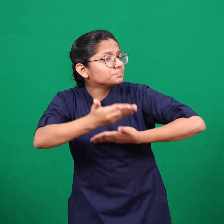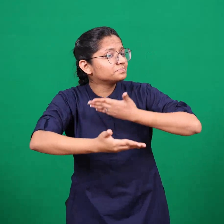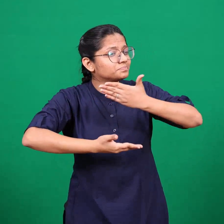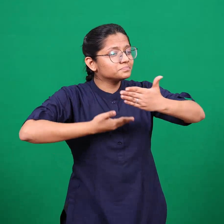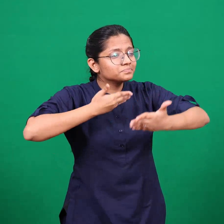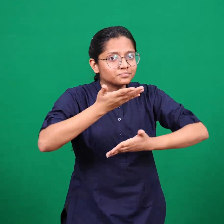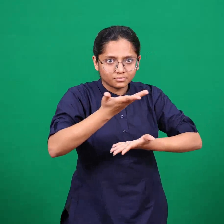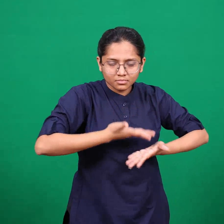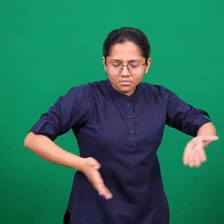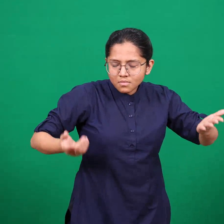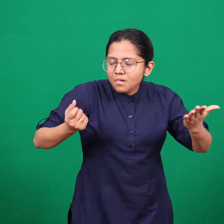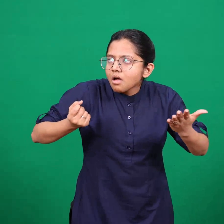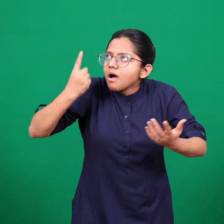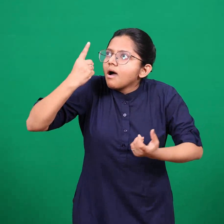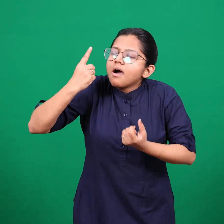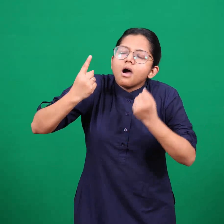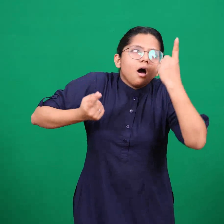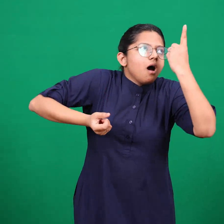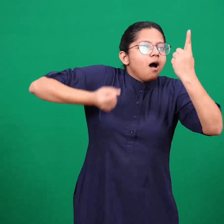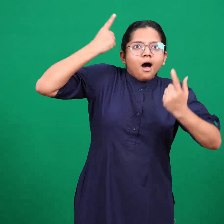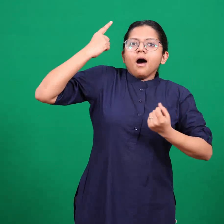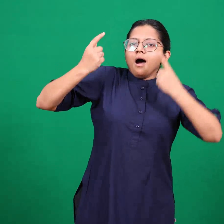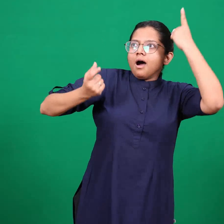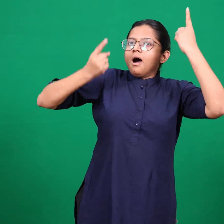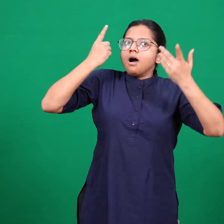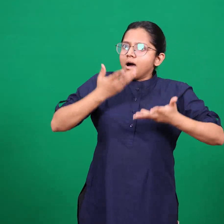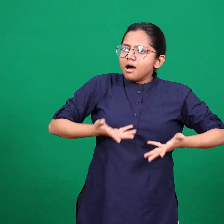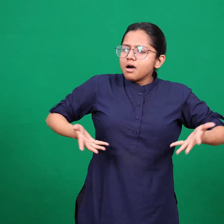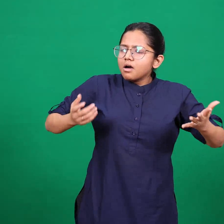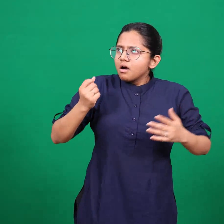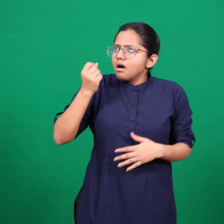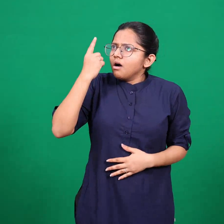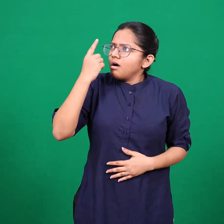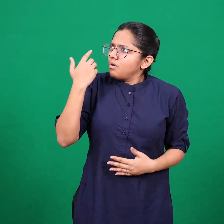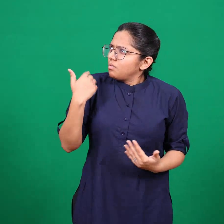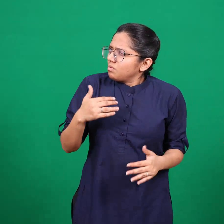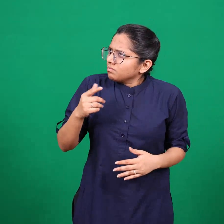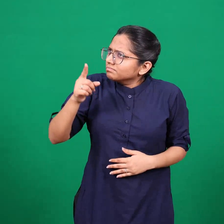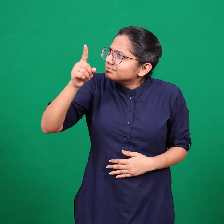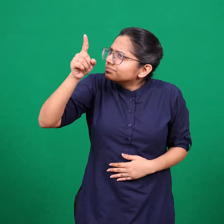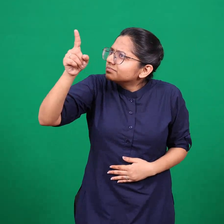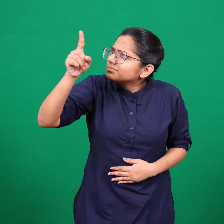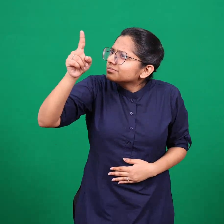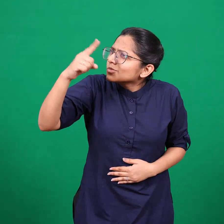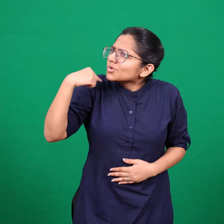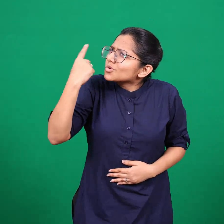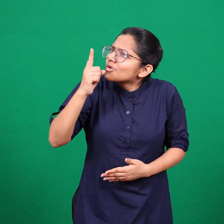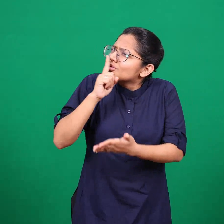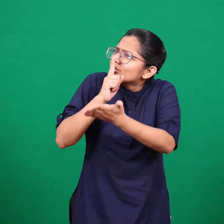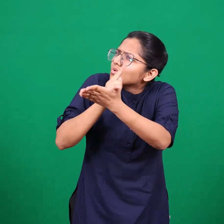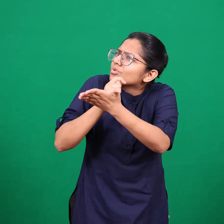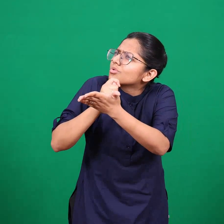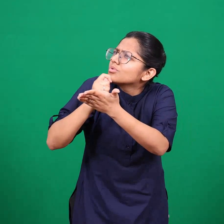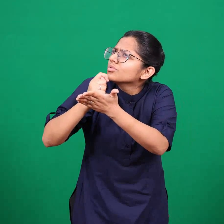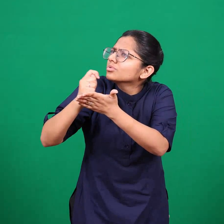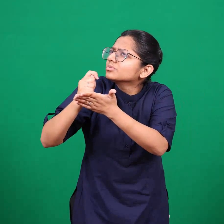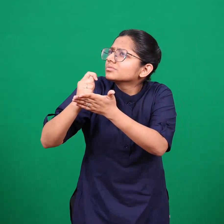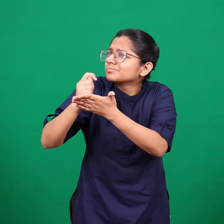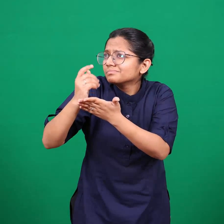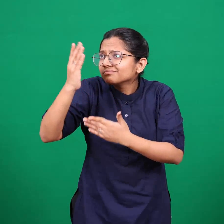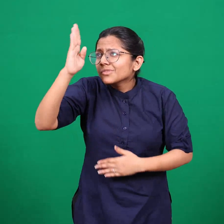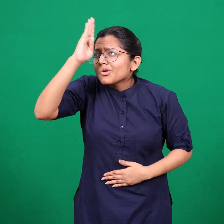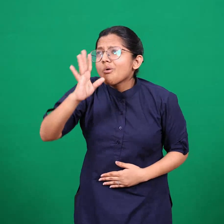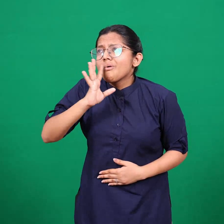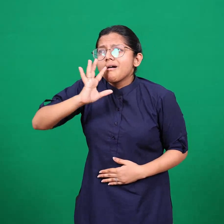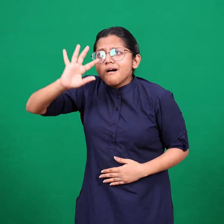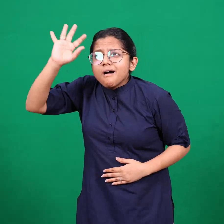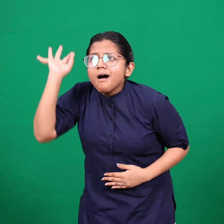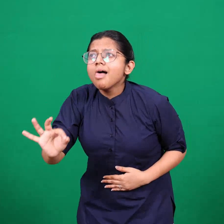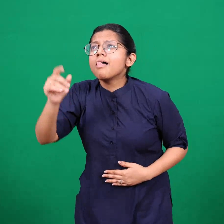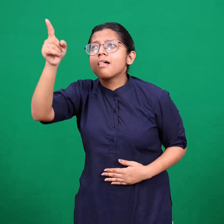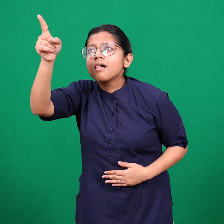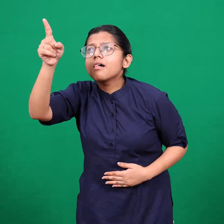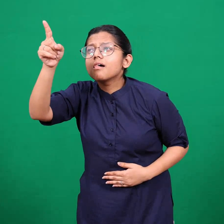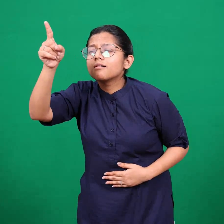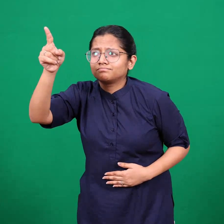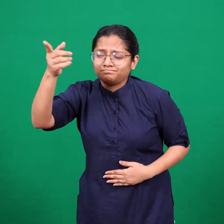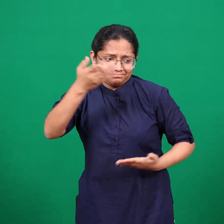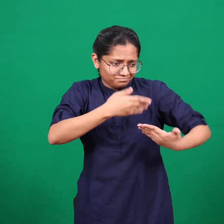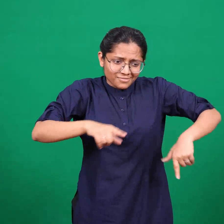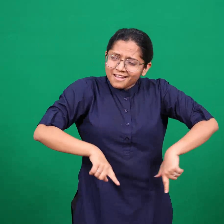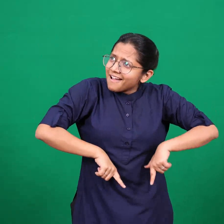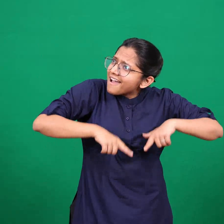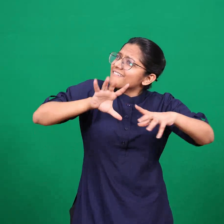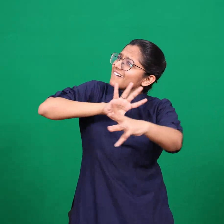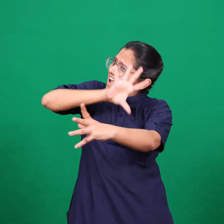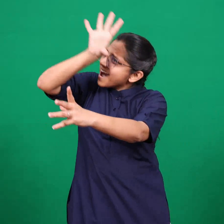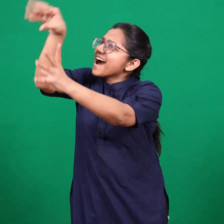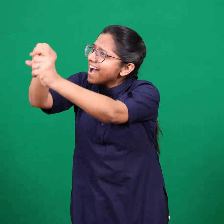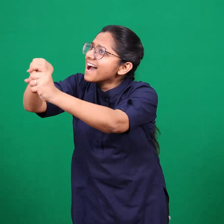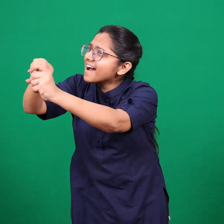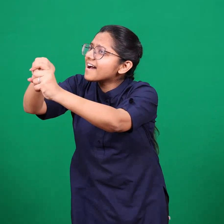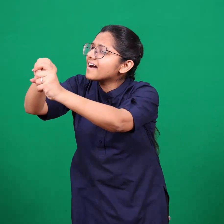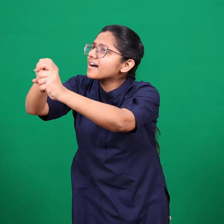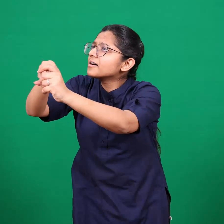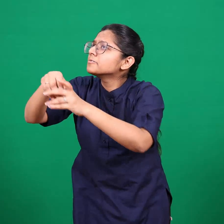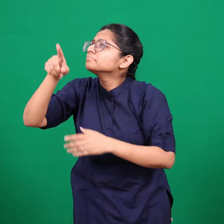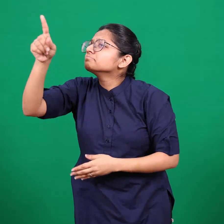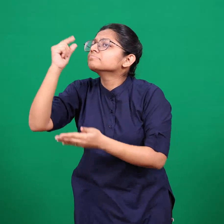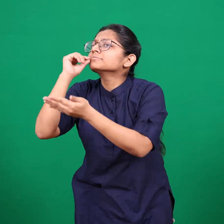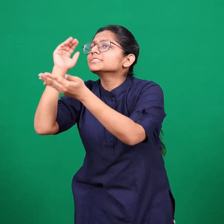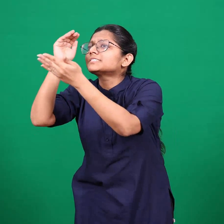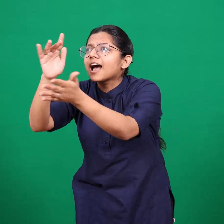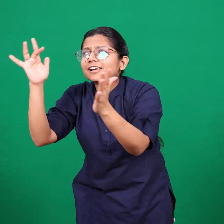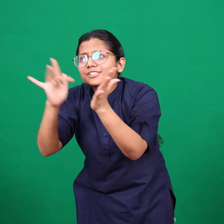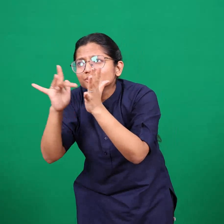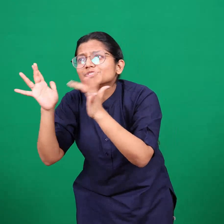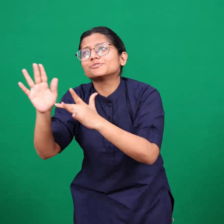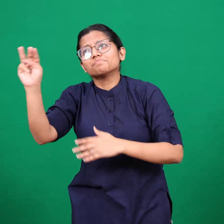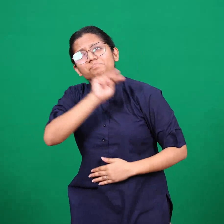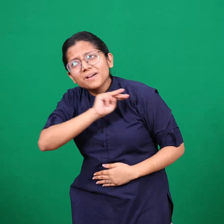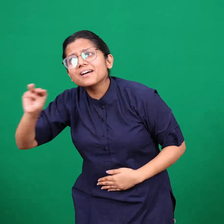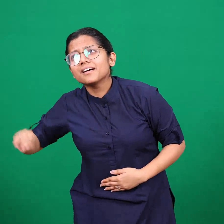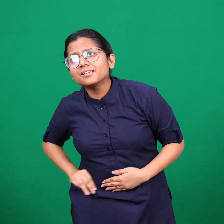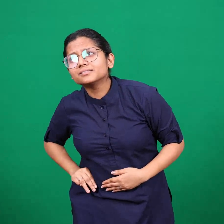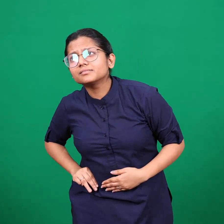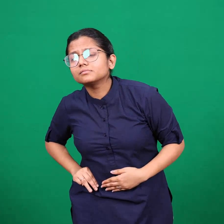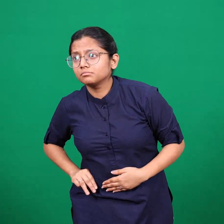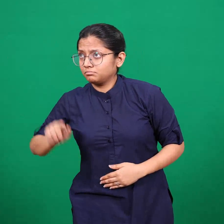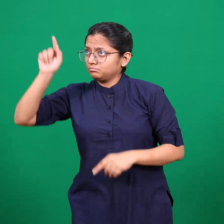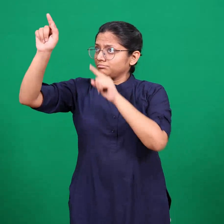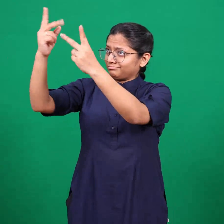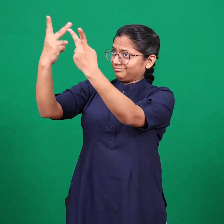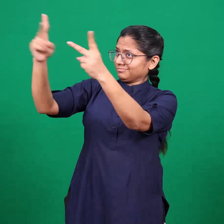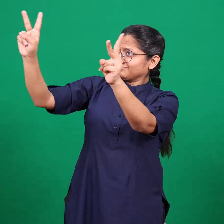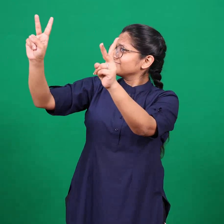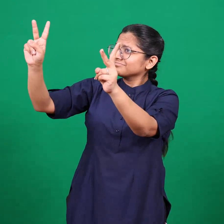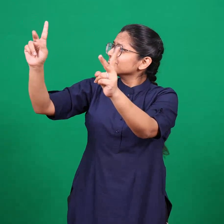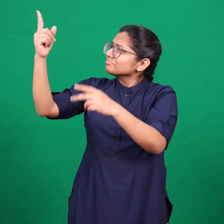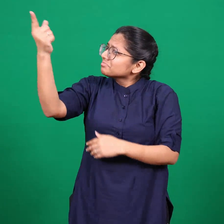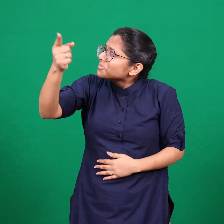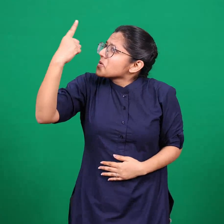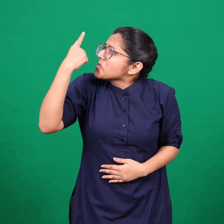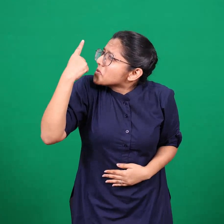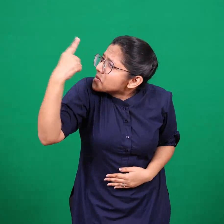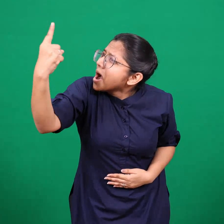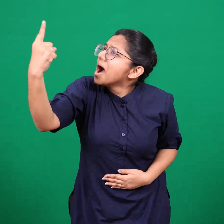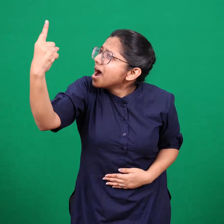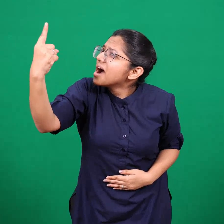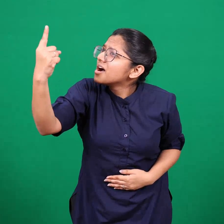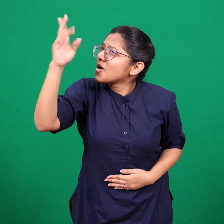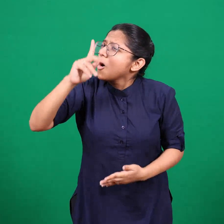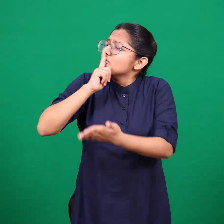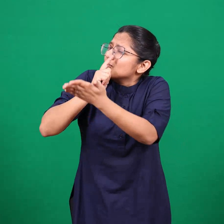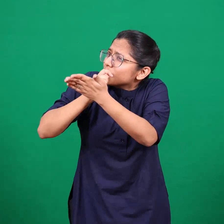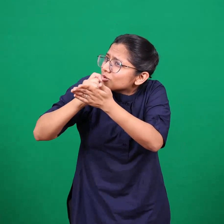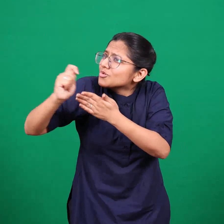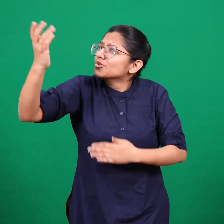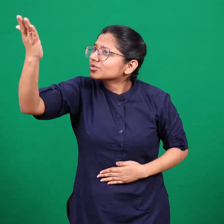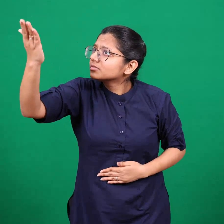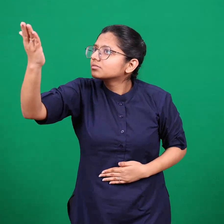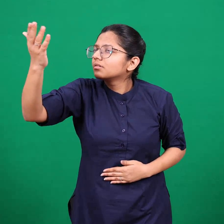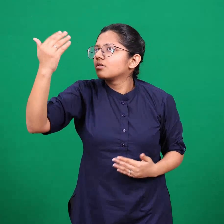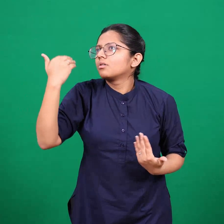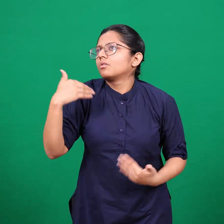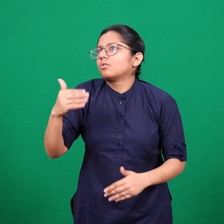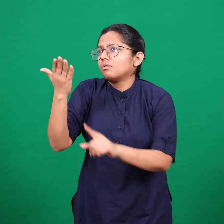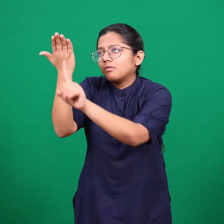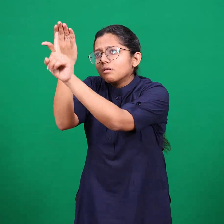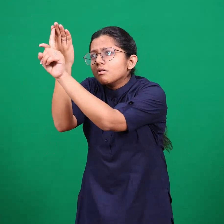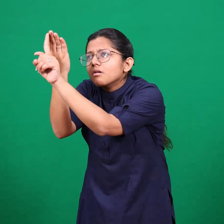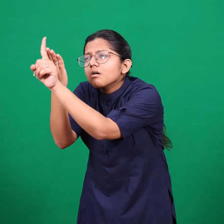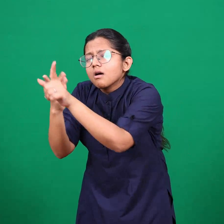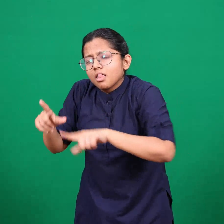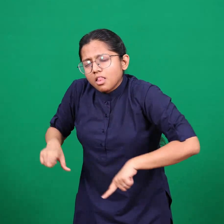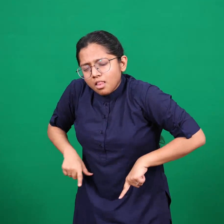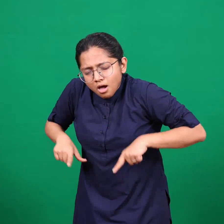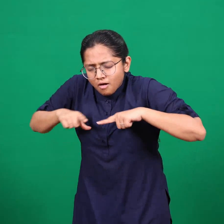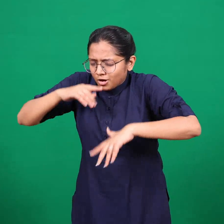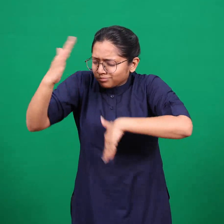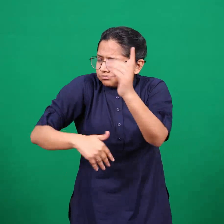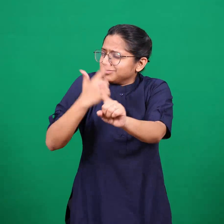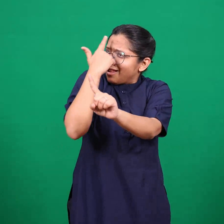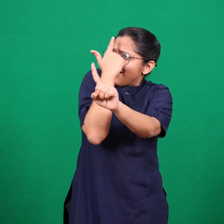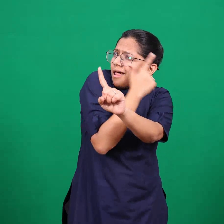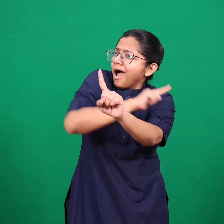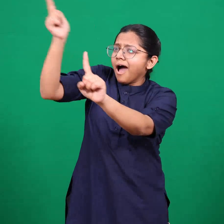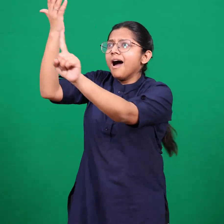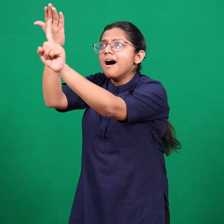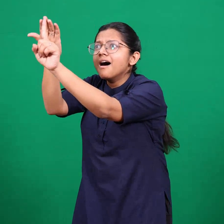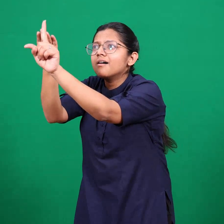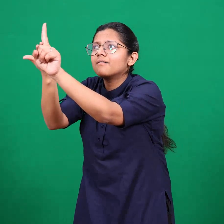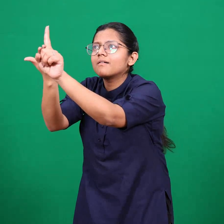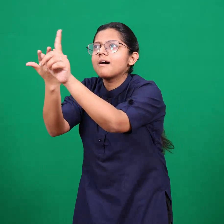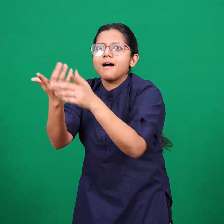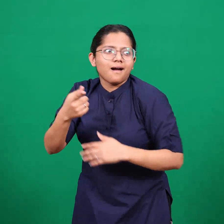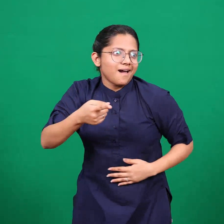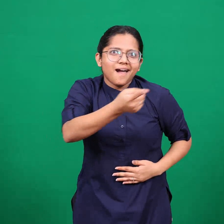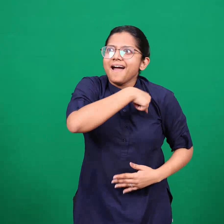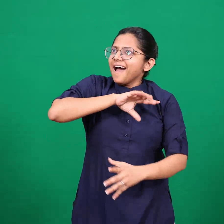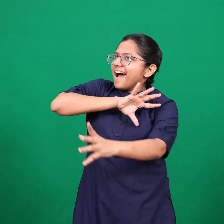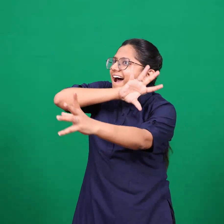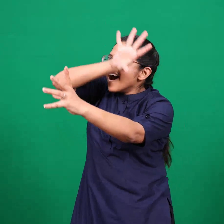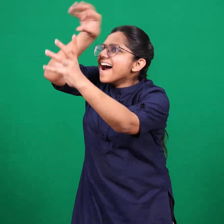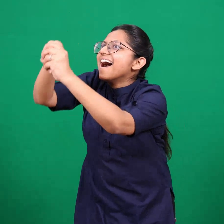And we know that the Son of God has come and has given us understanding, so that we may know Him who is true;